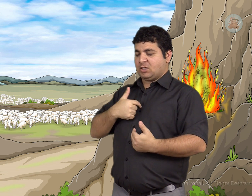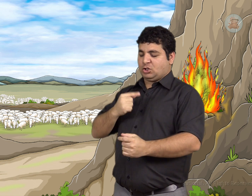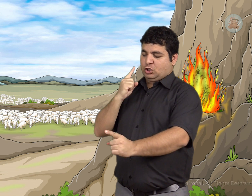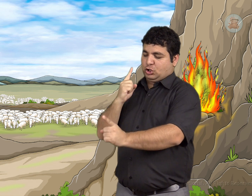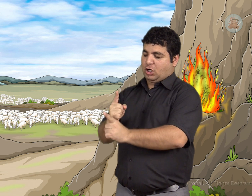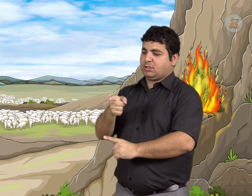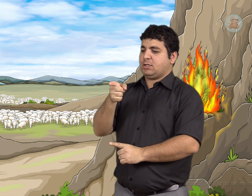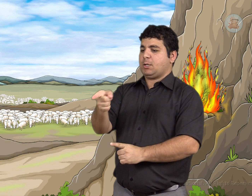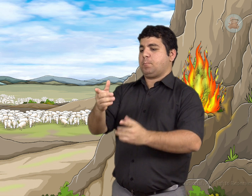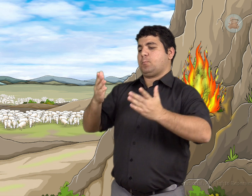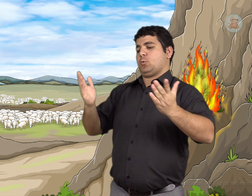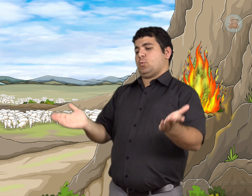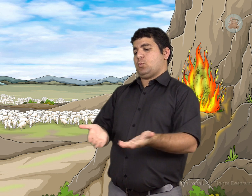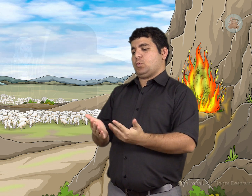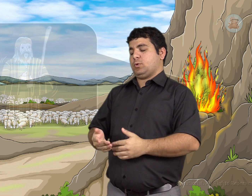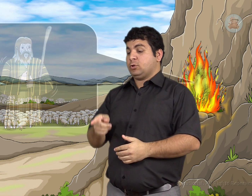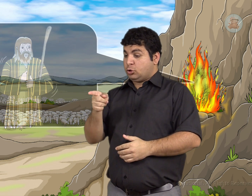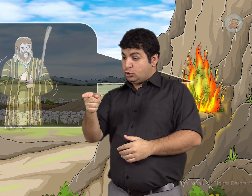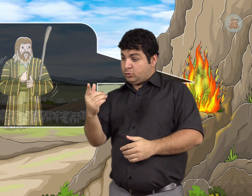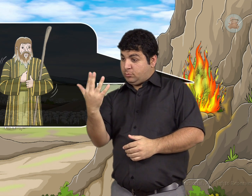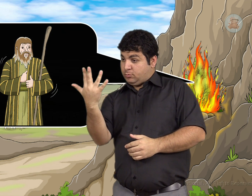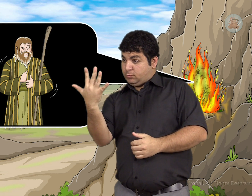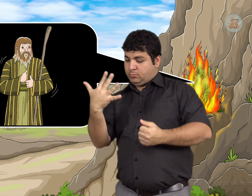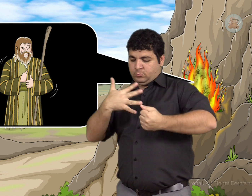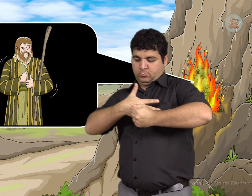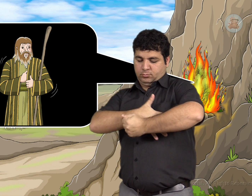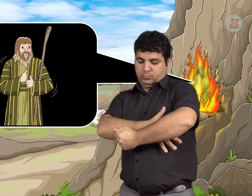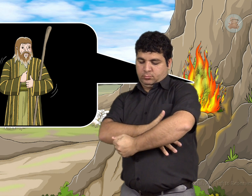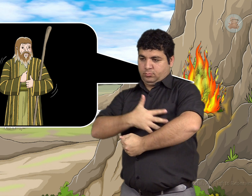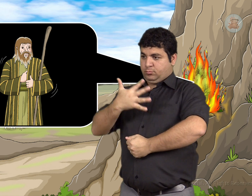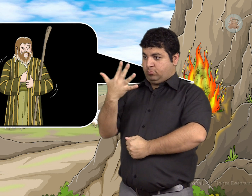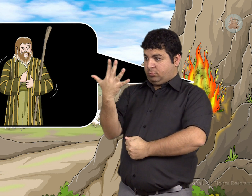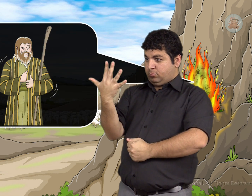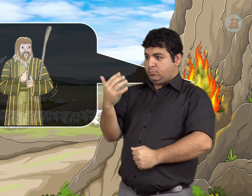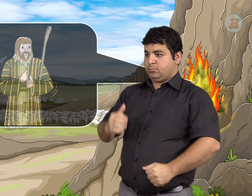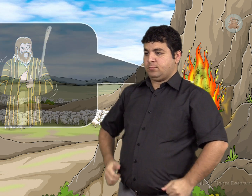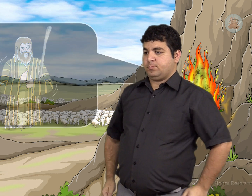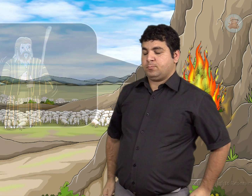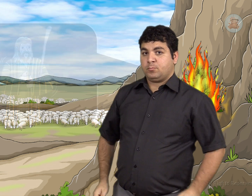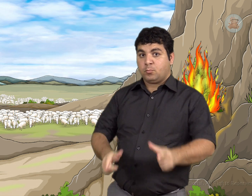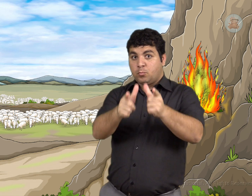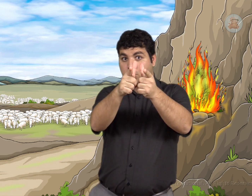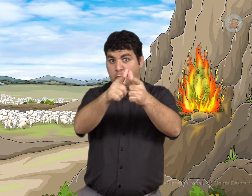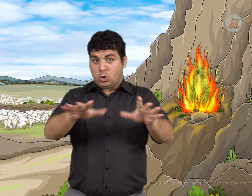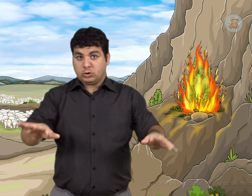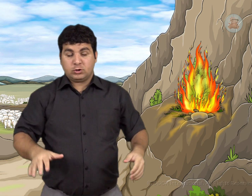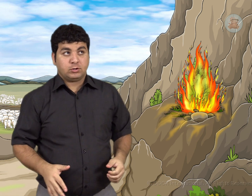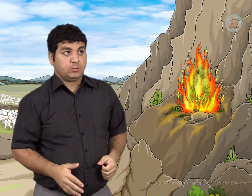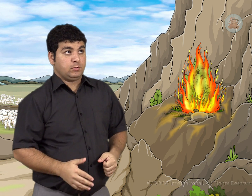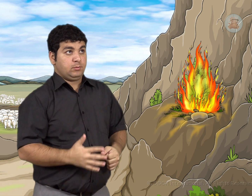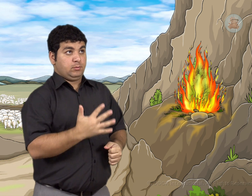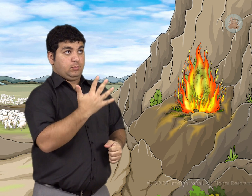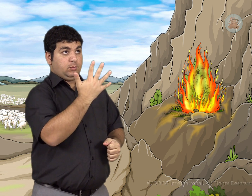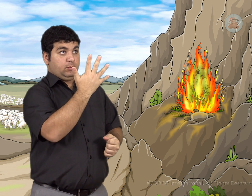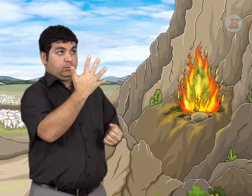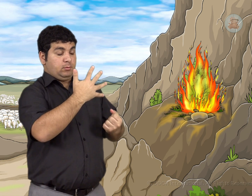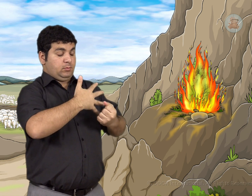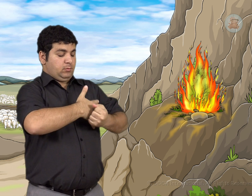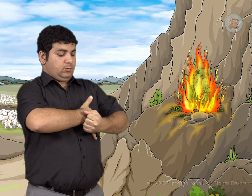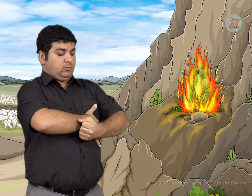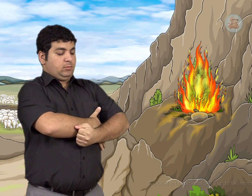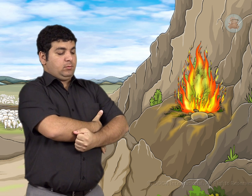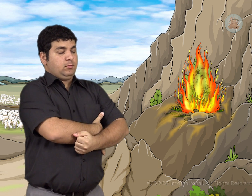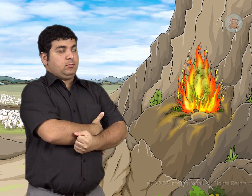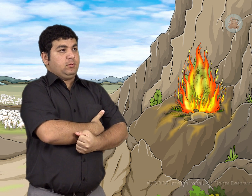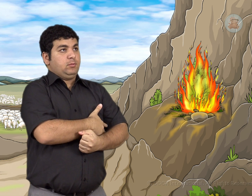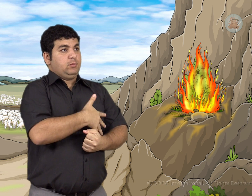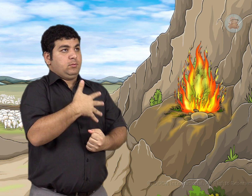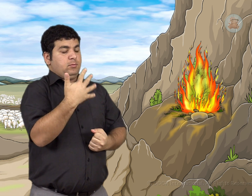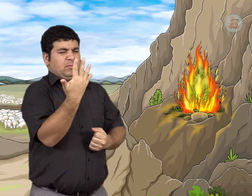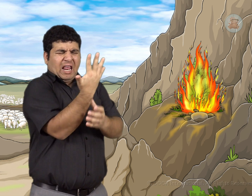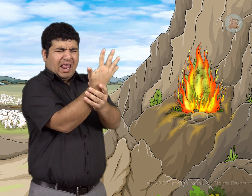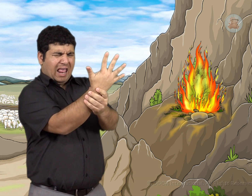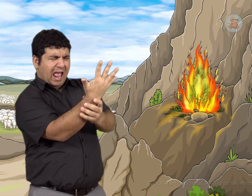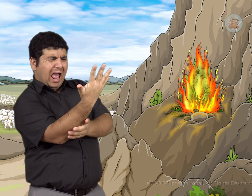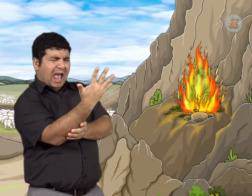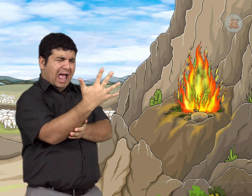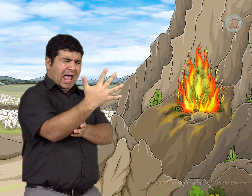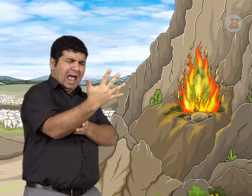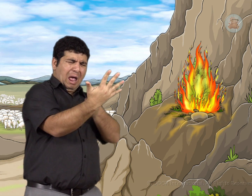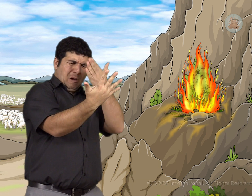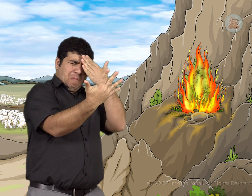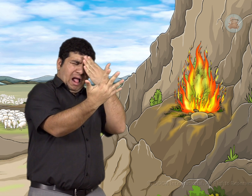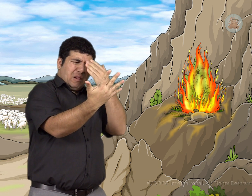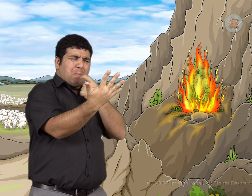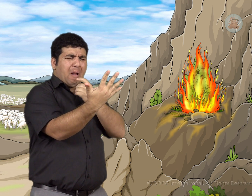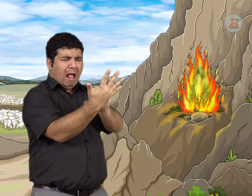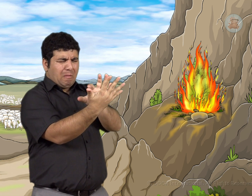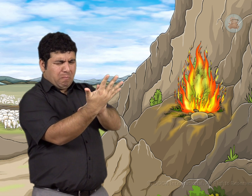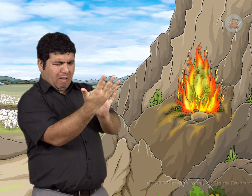Furthermore, the LORD said to Moses, “Put your hand inside your cloak.”